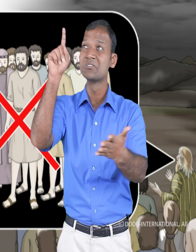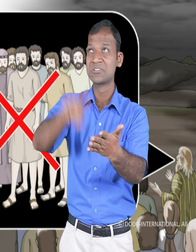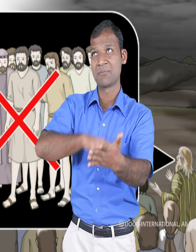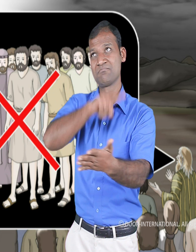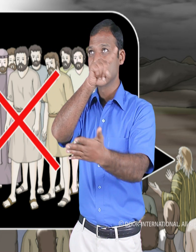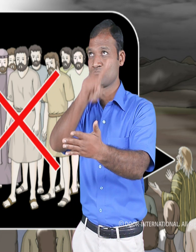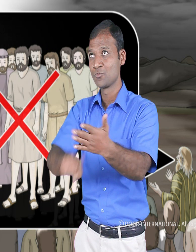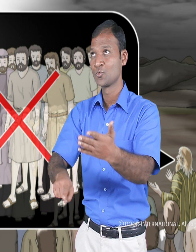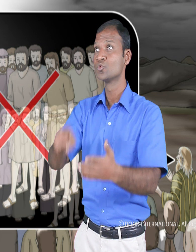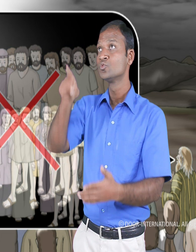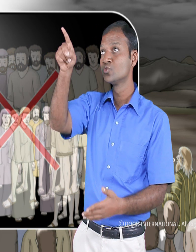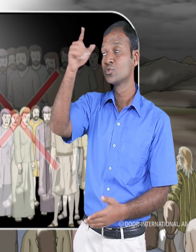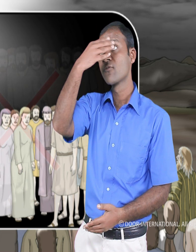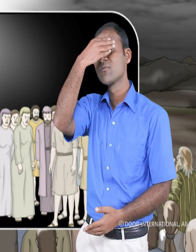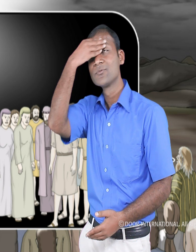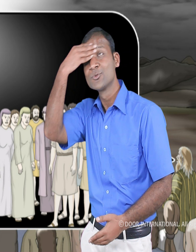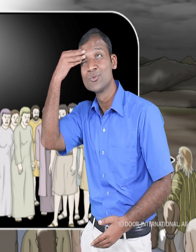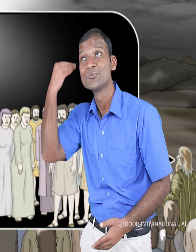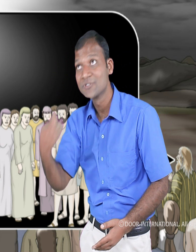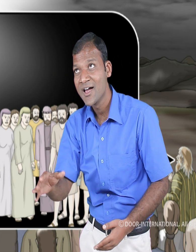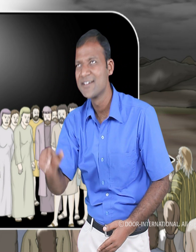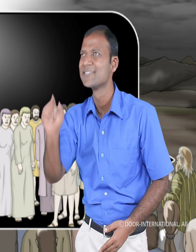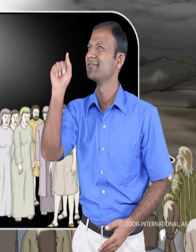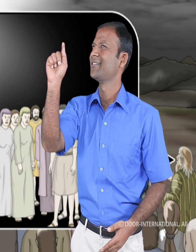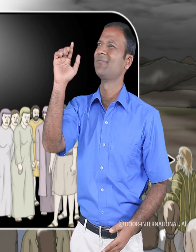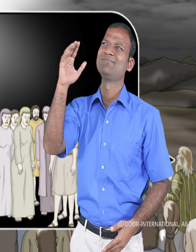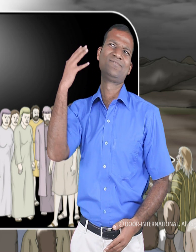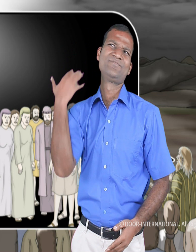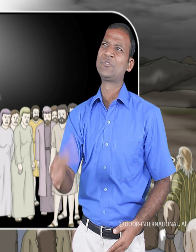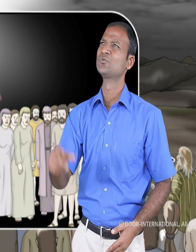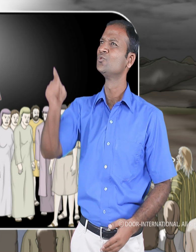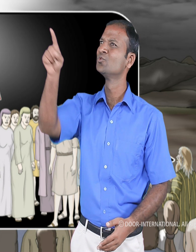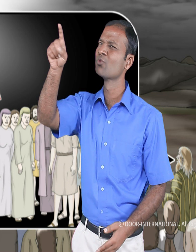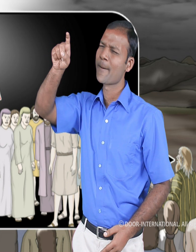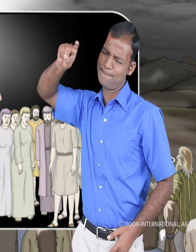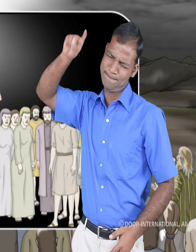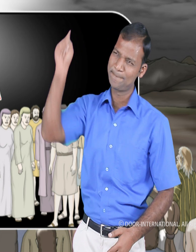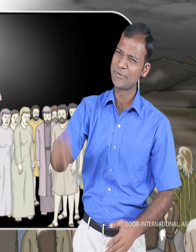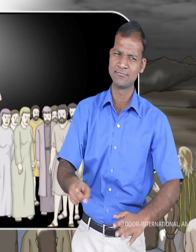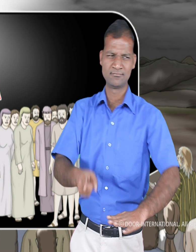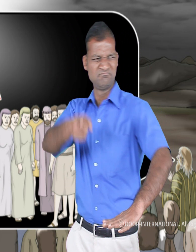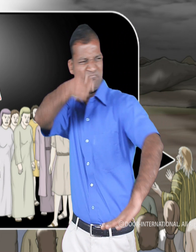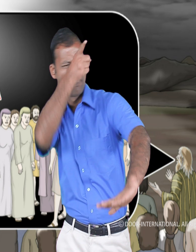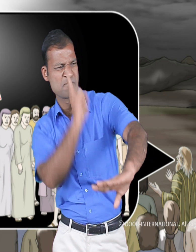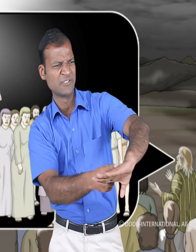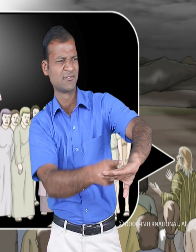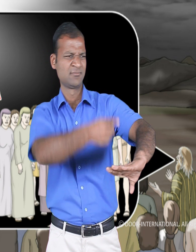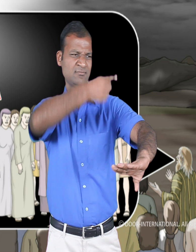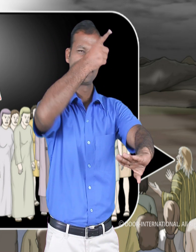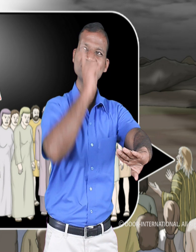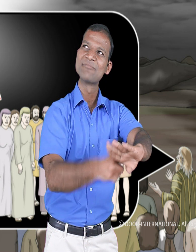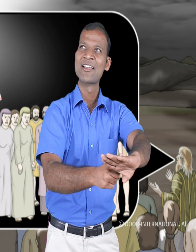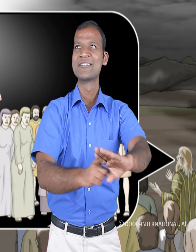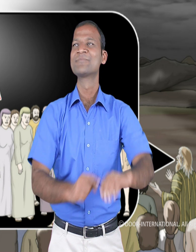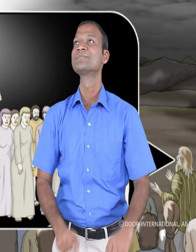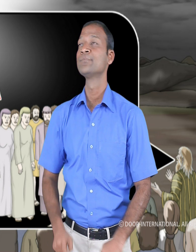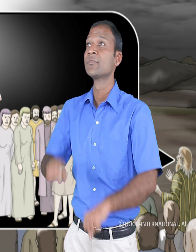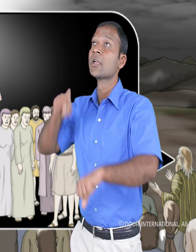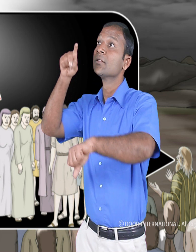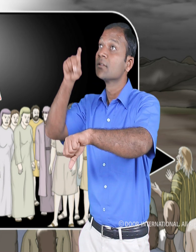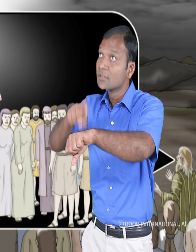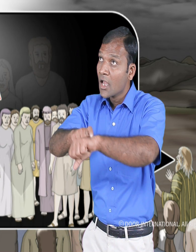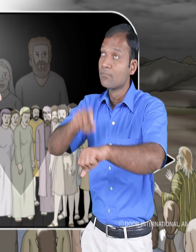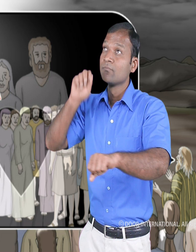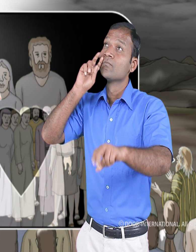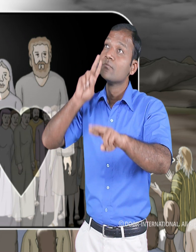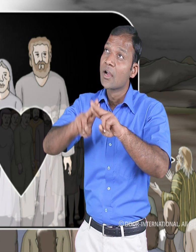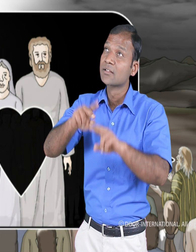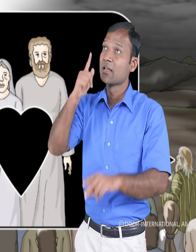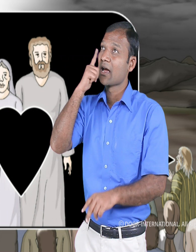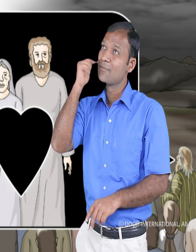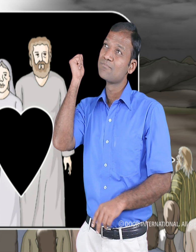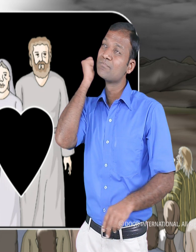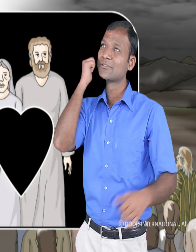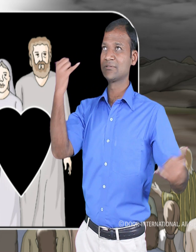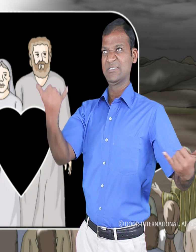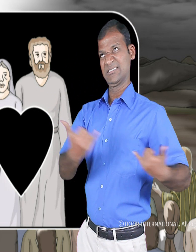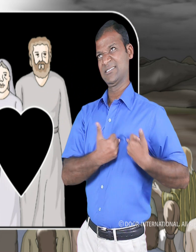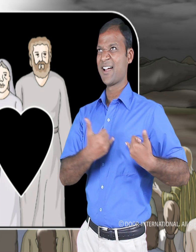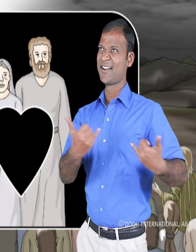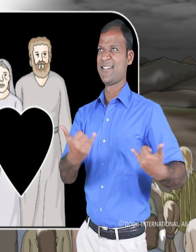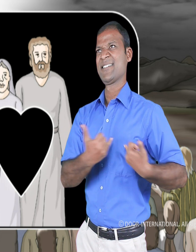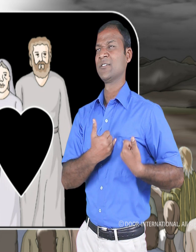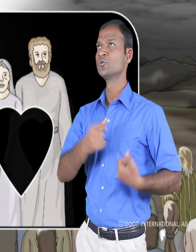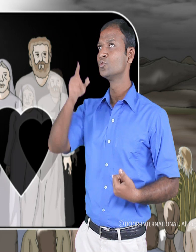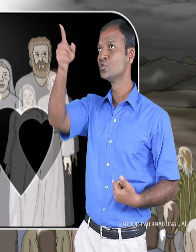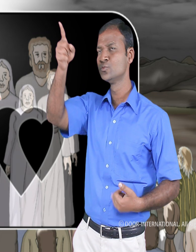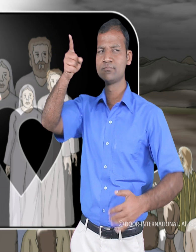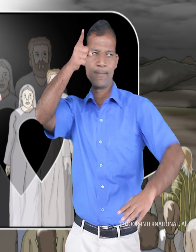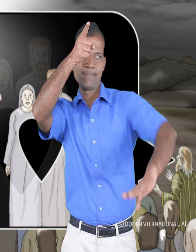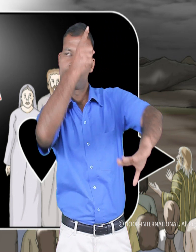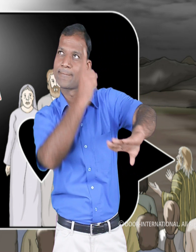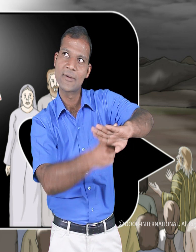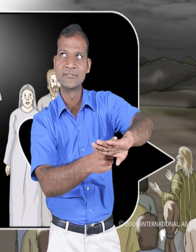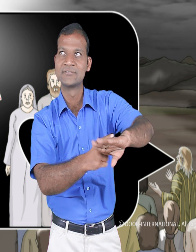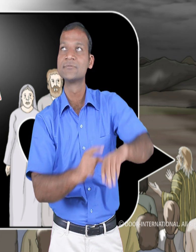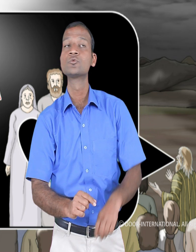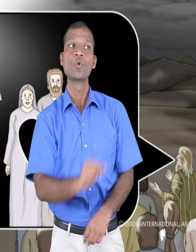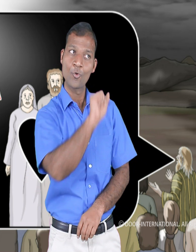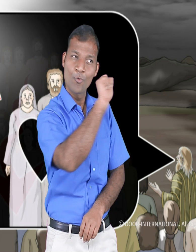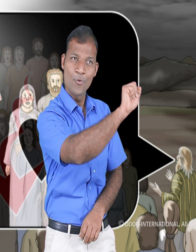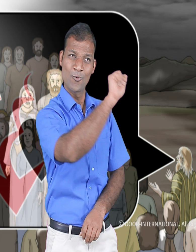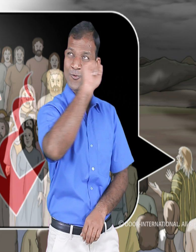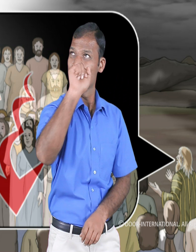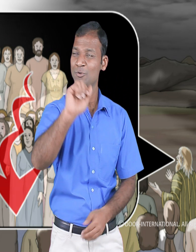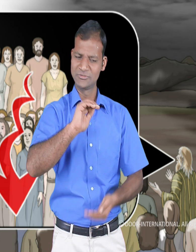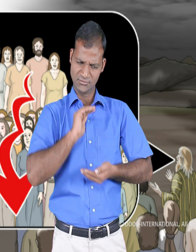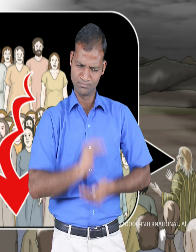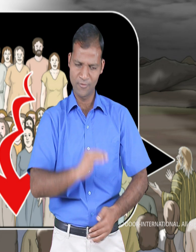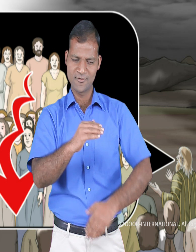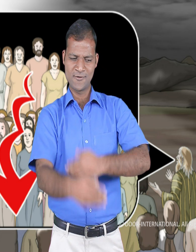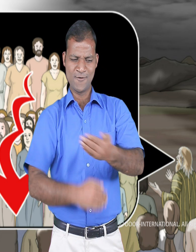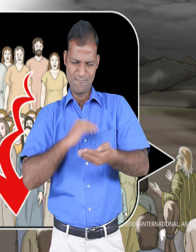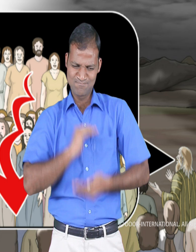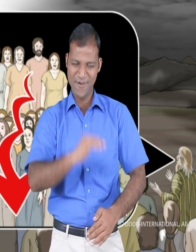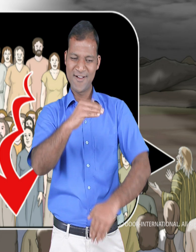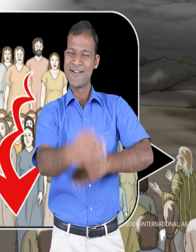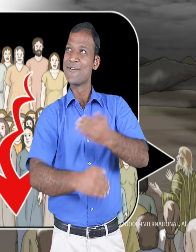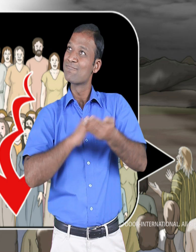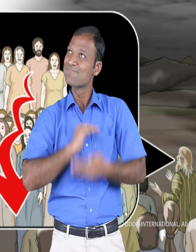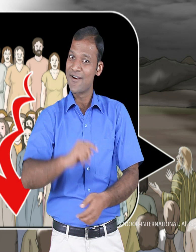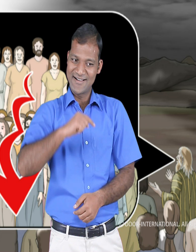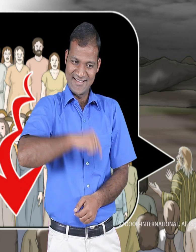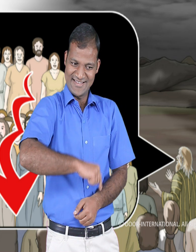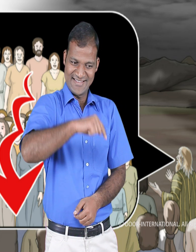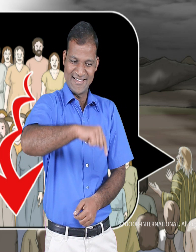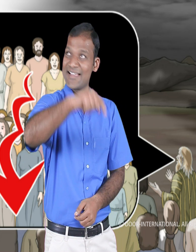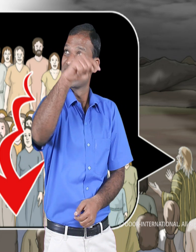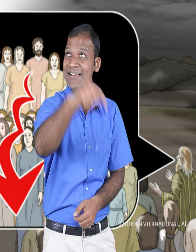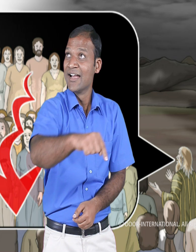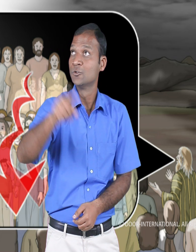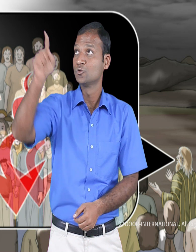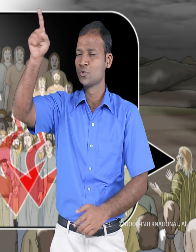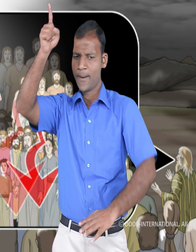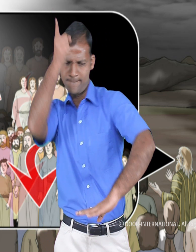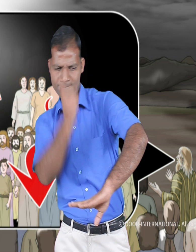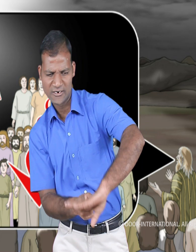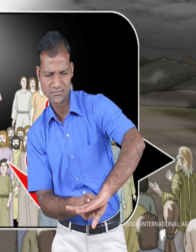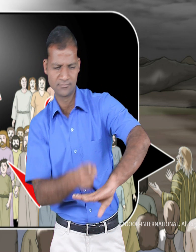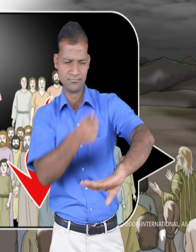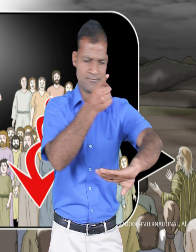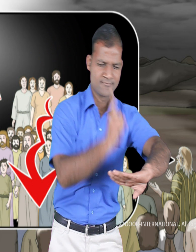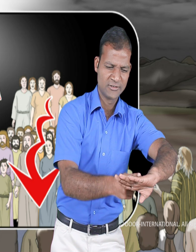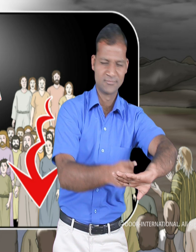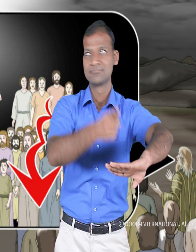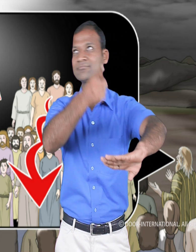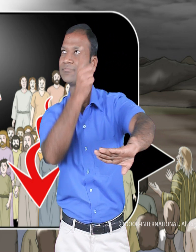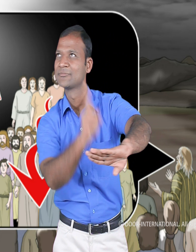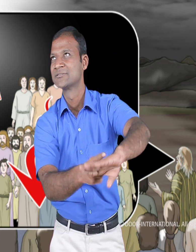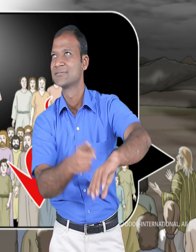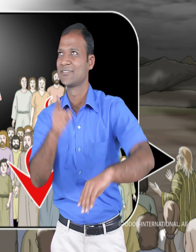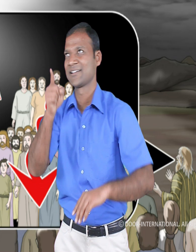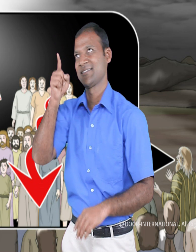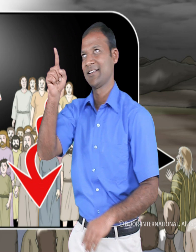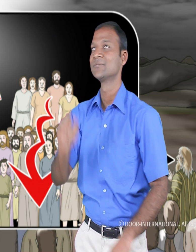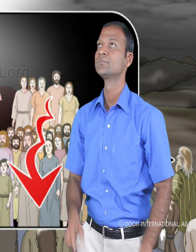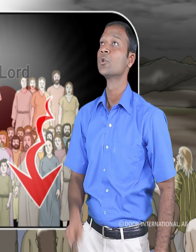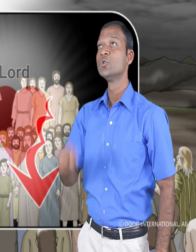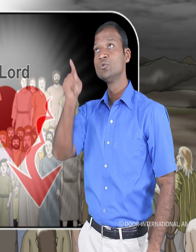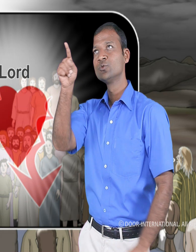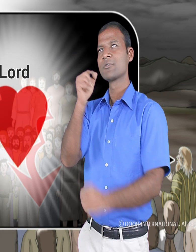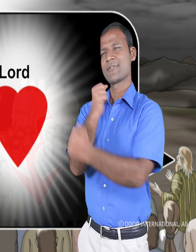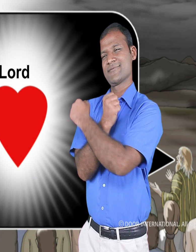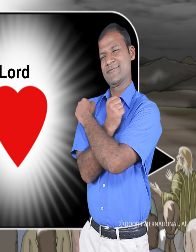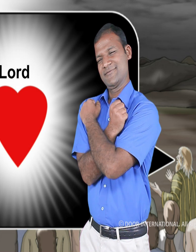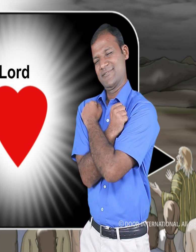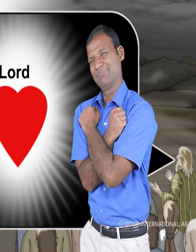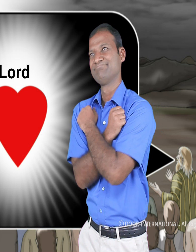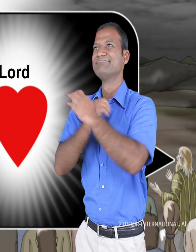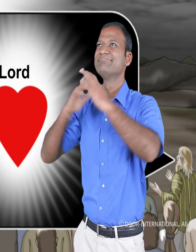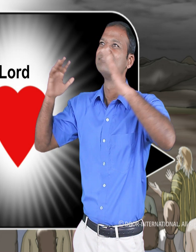He will visit the iniquity of the fathers upon their children to the third and fourth generation.’